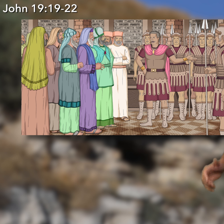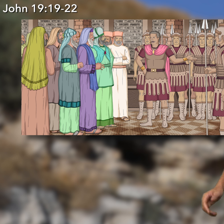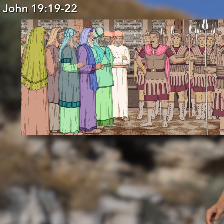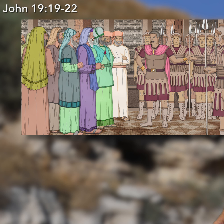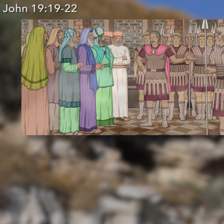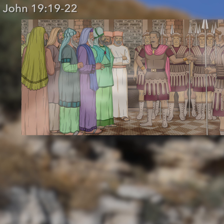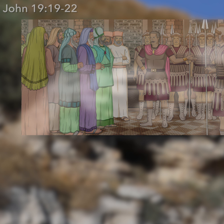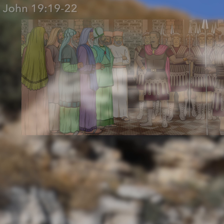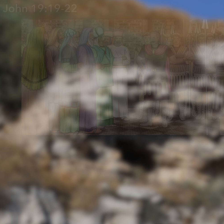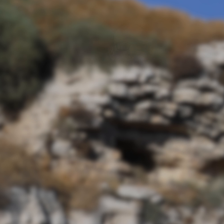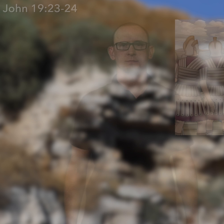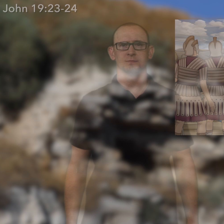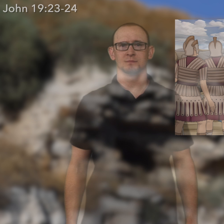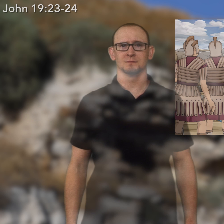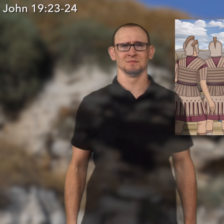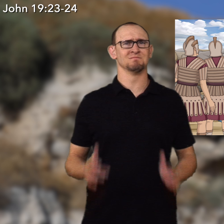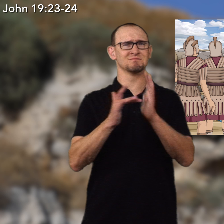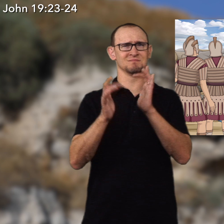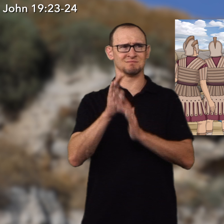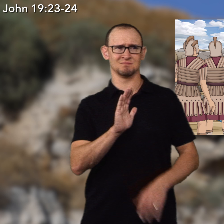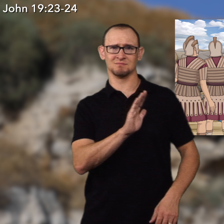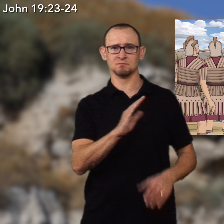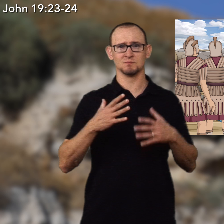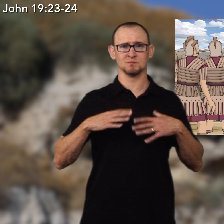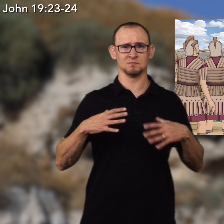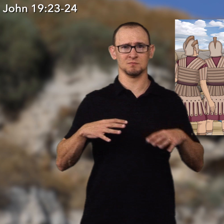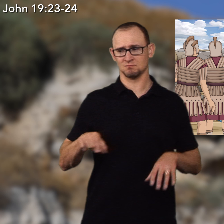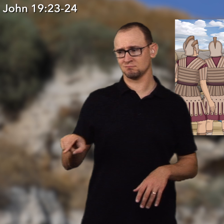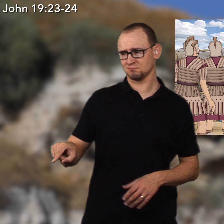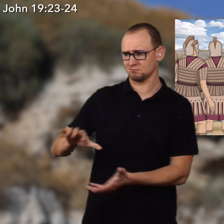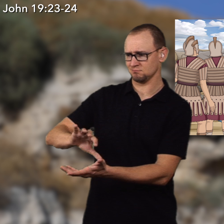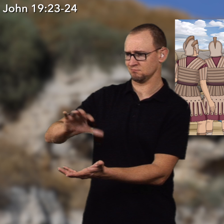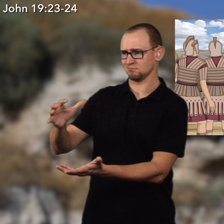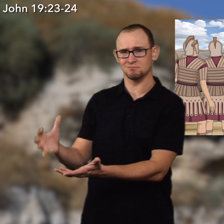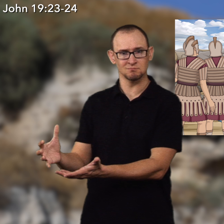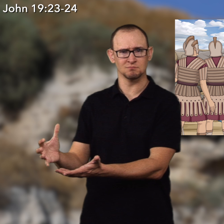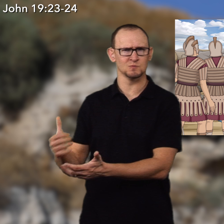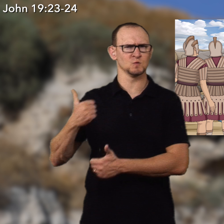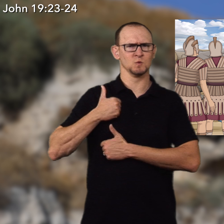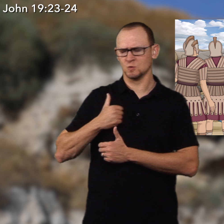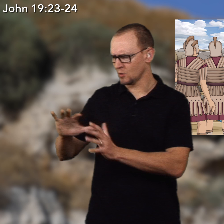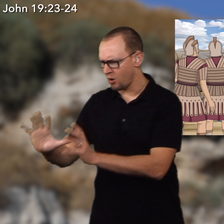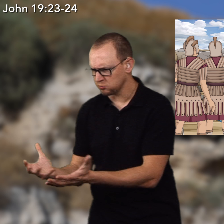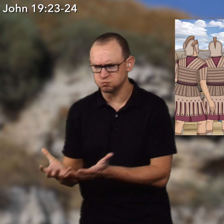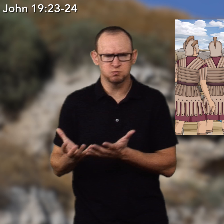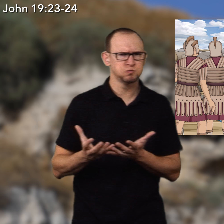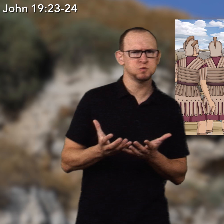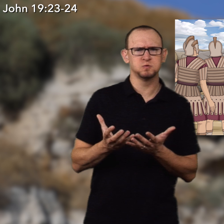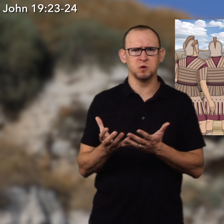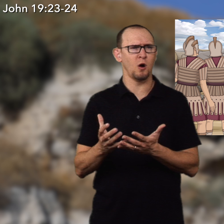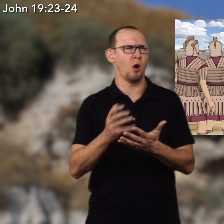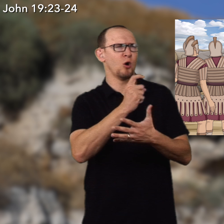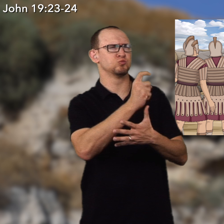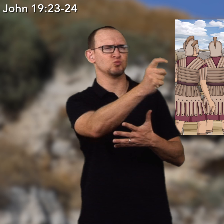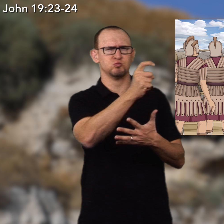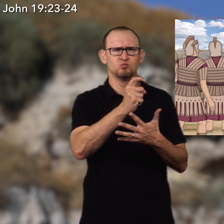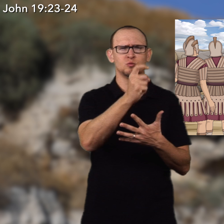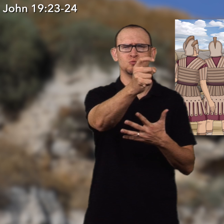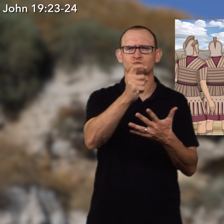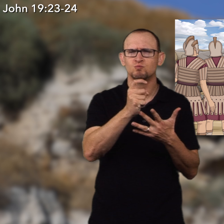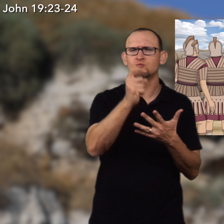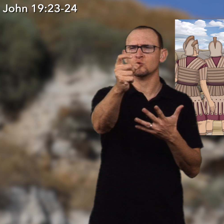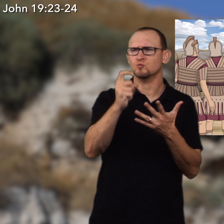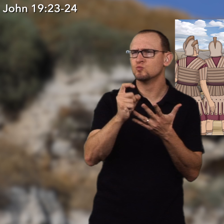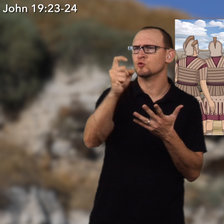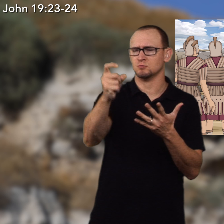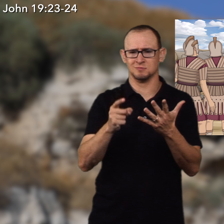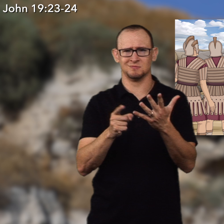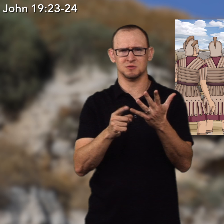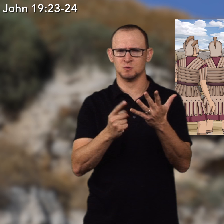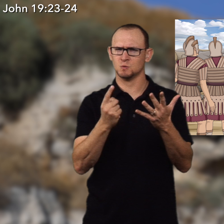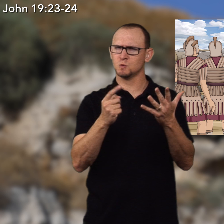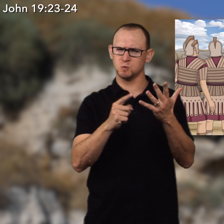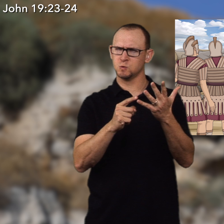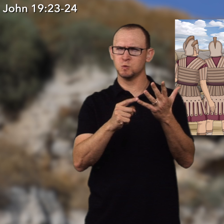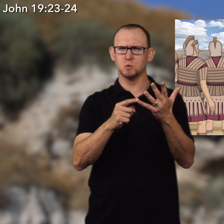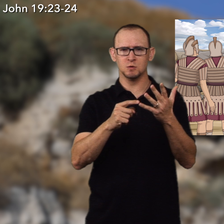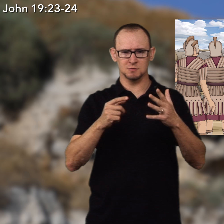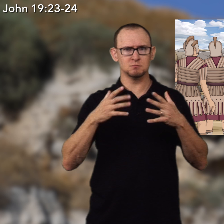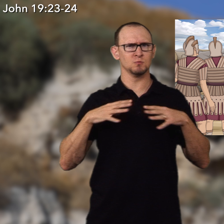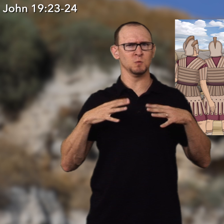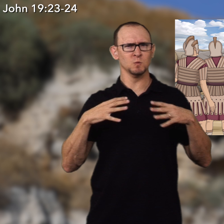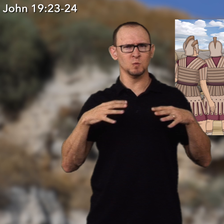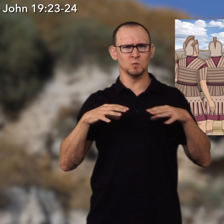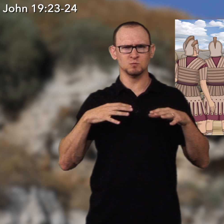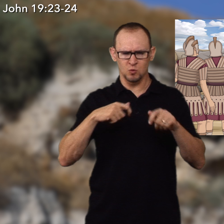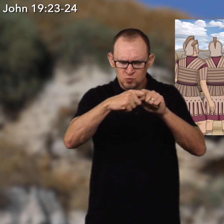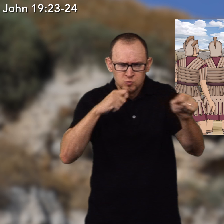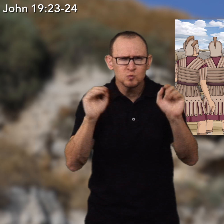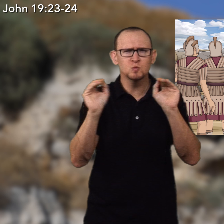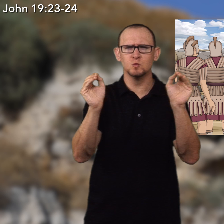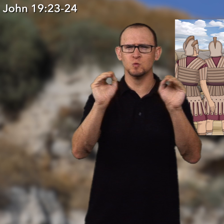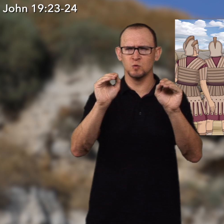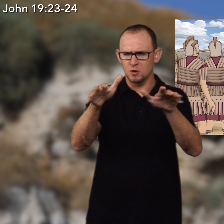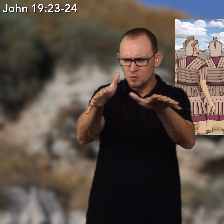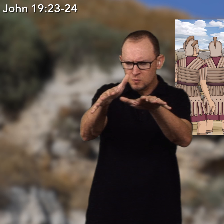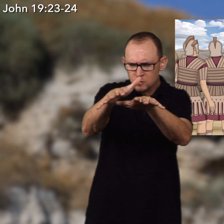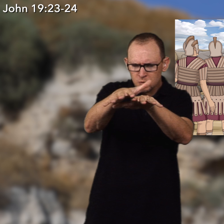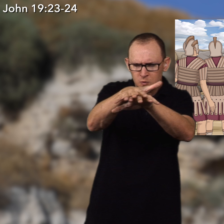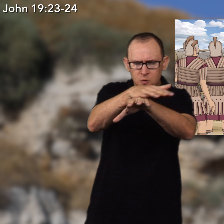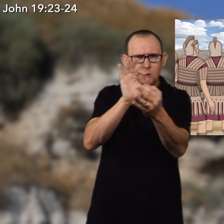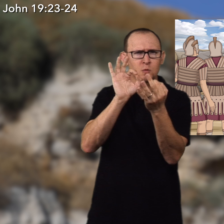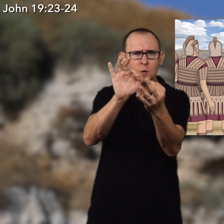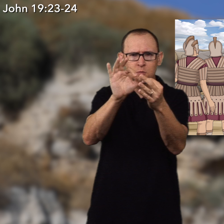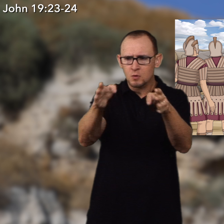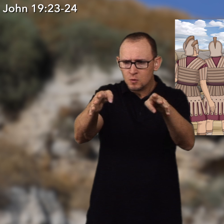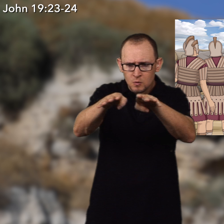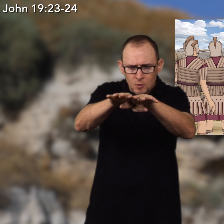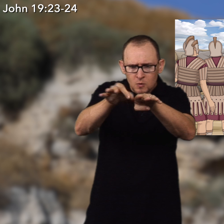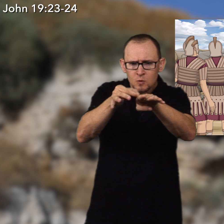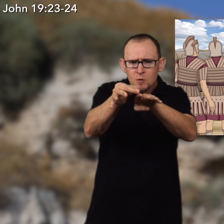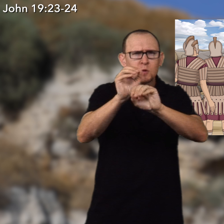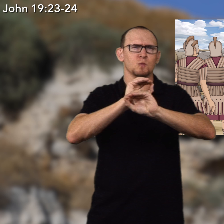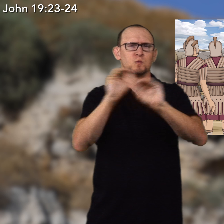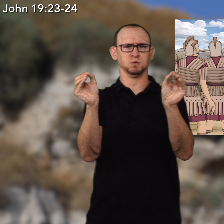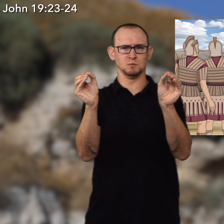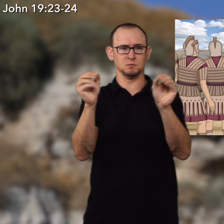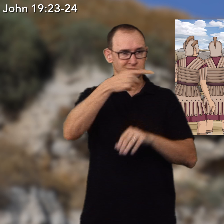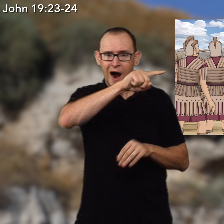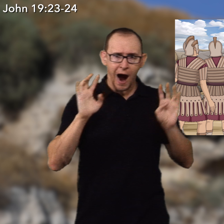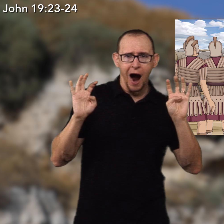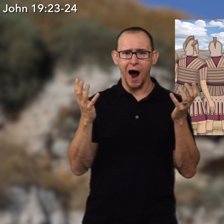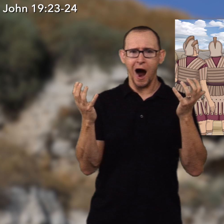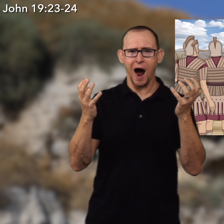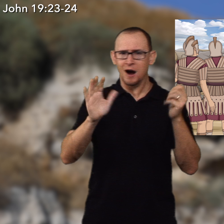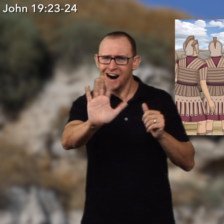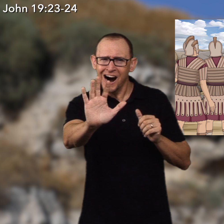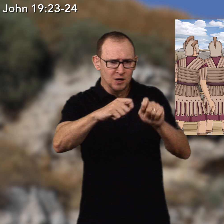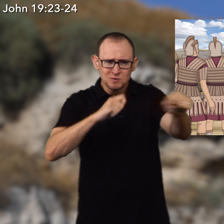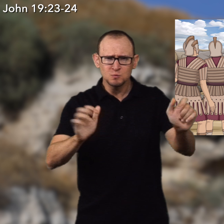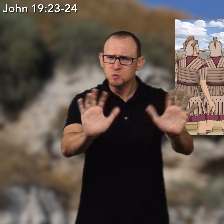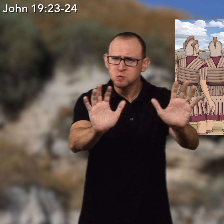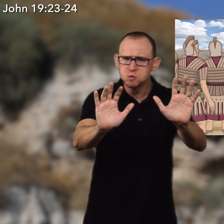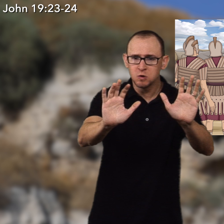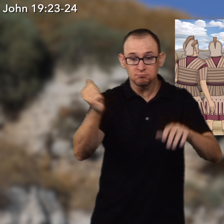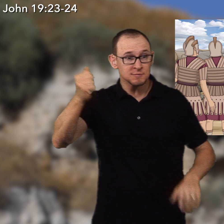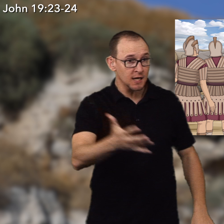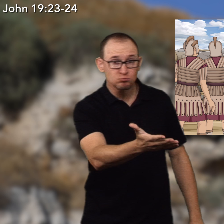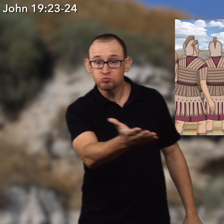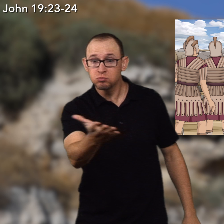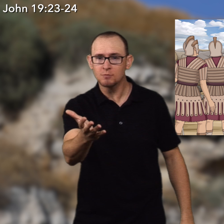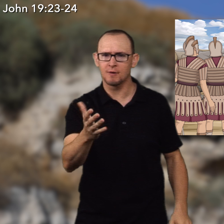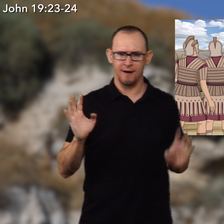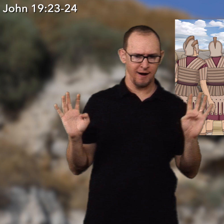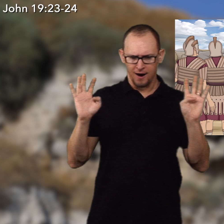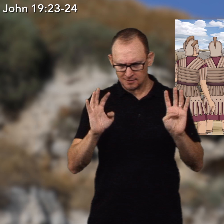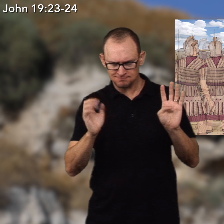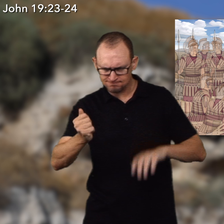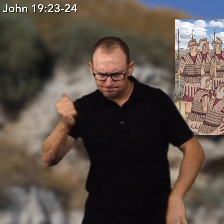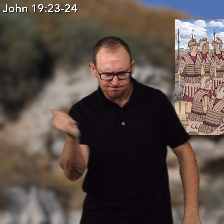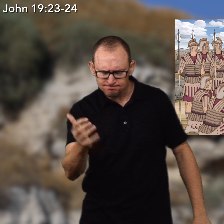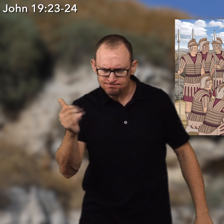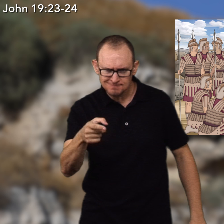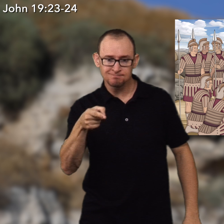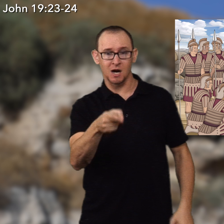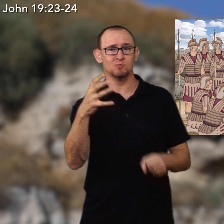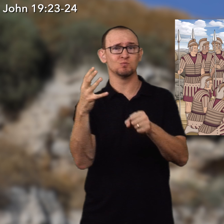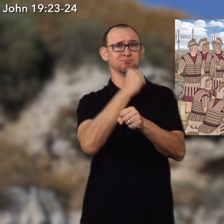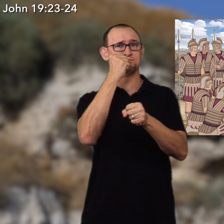When the soldiers had crucified Jesus, they divided His garments into four parts, one for each soldier, with the tunic remaining. It was seamless, woven in one piece from top to bottom. So they said to one another, “Let us not tear it.